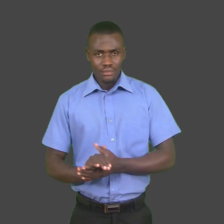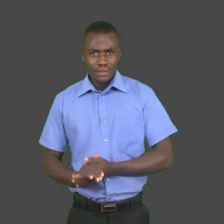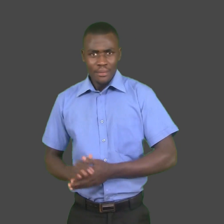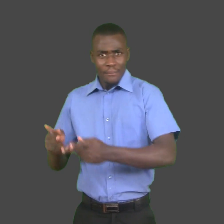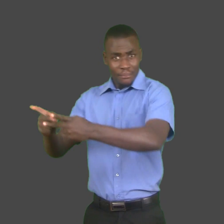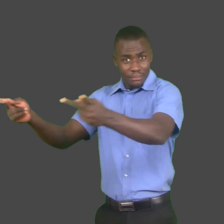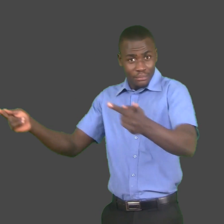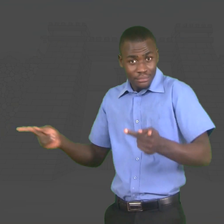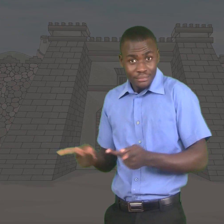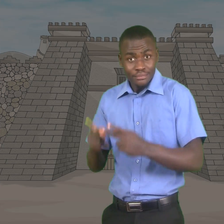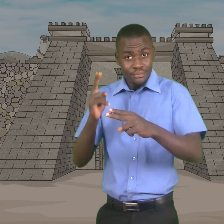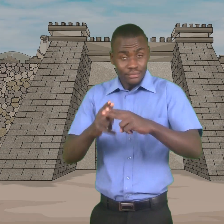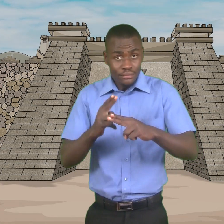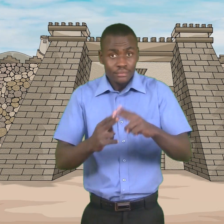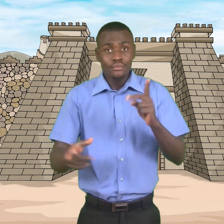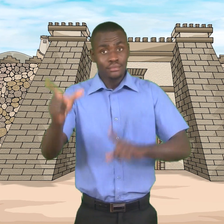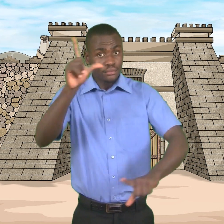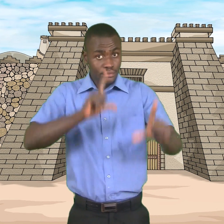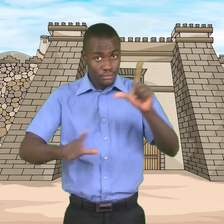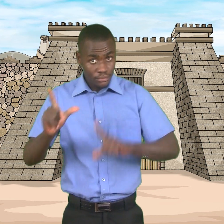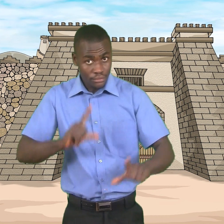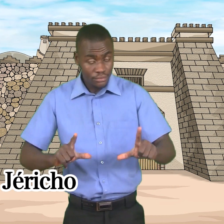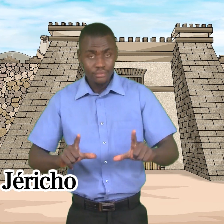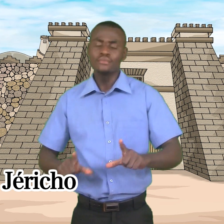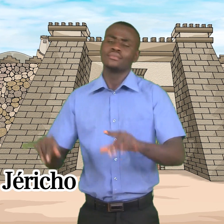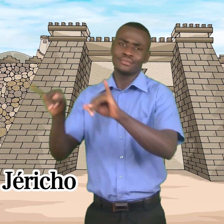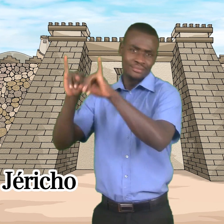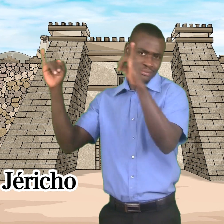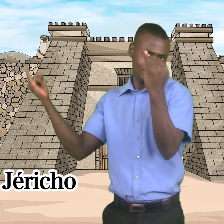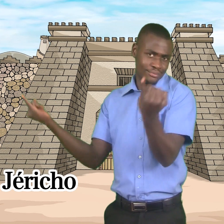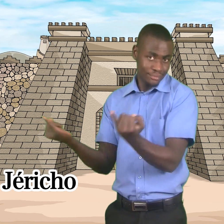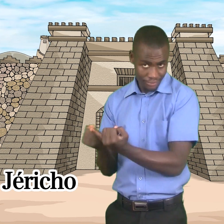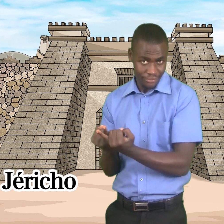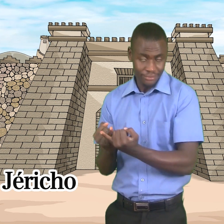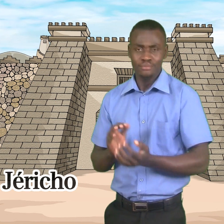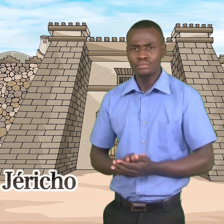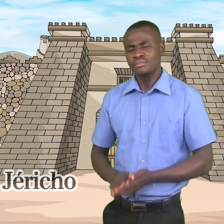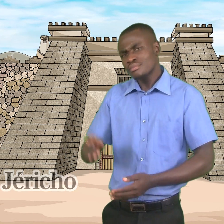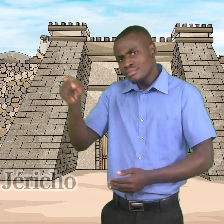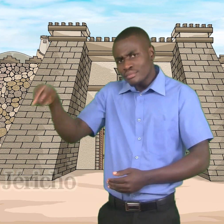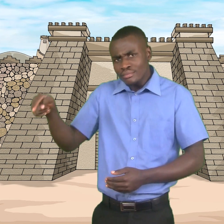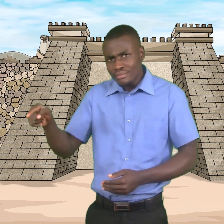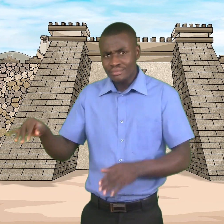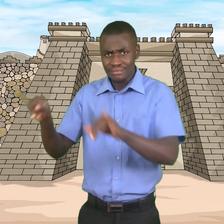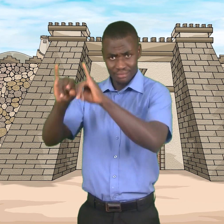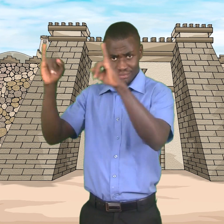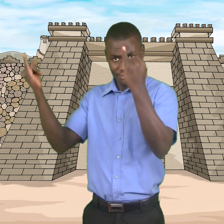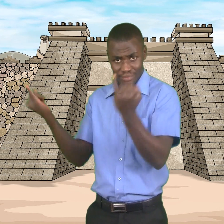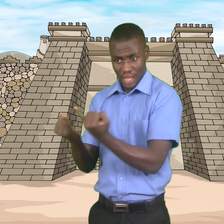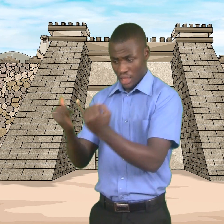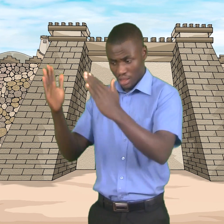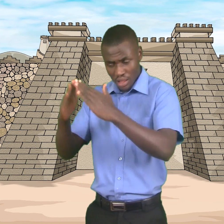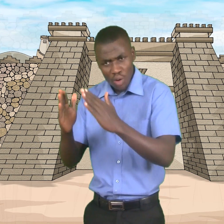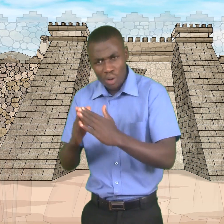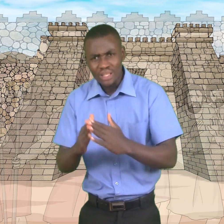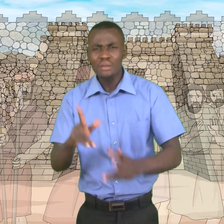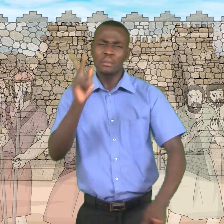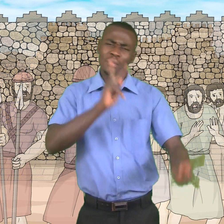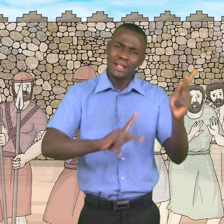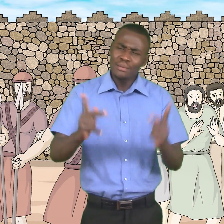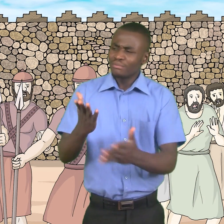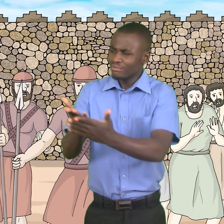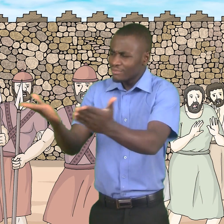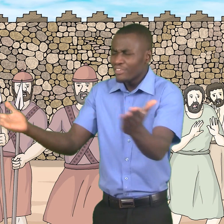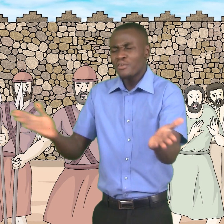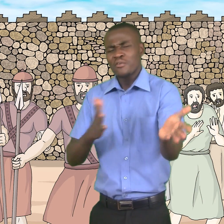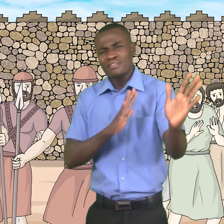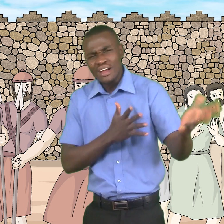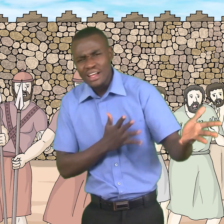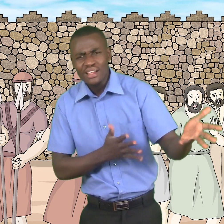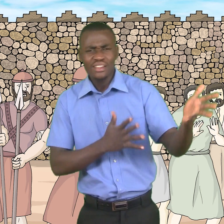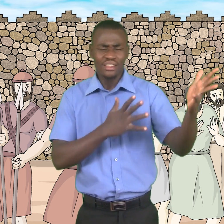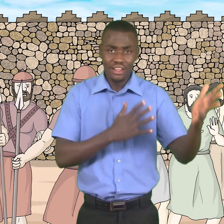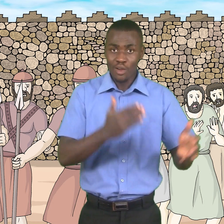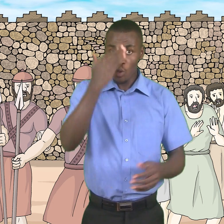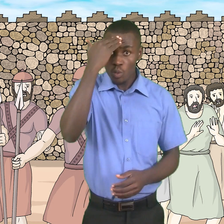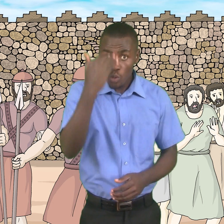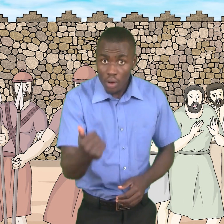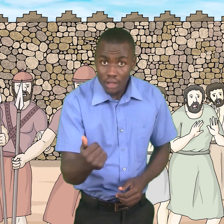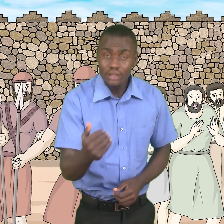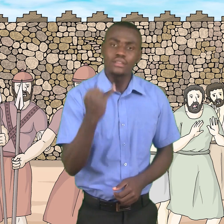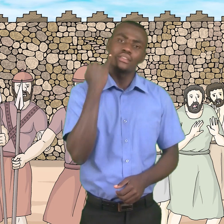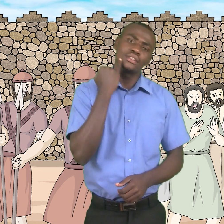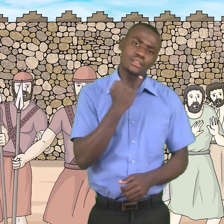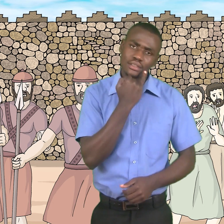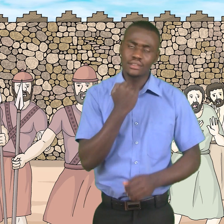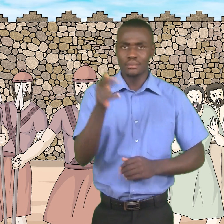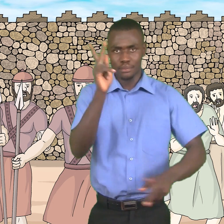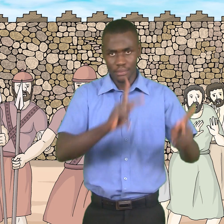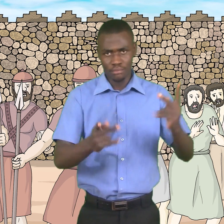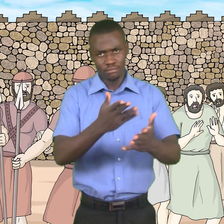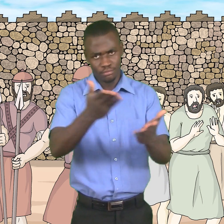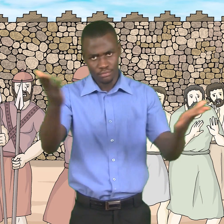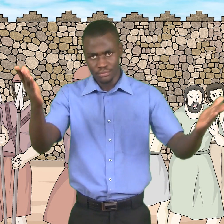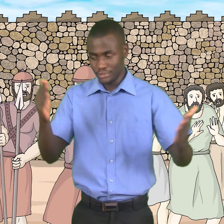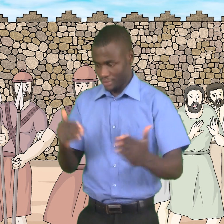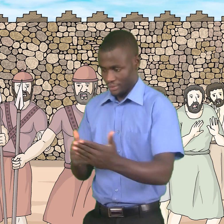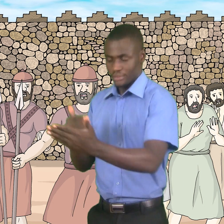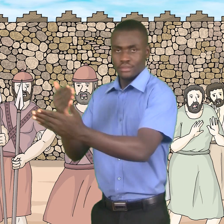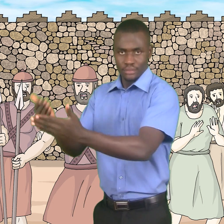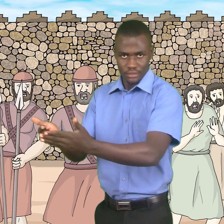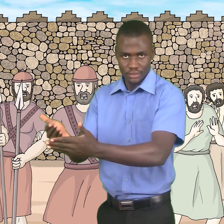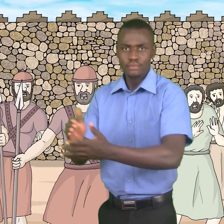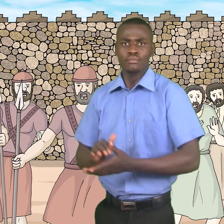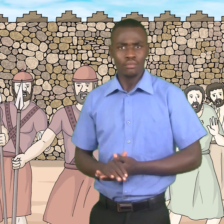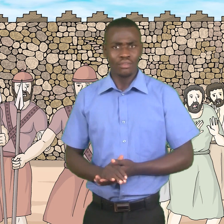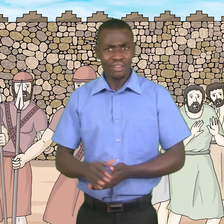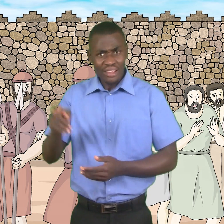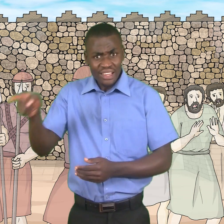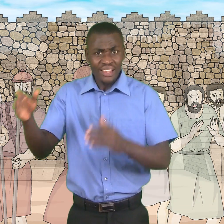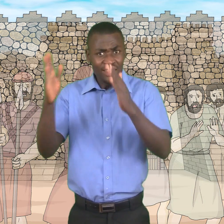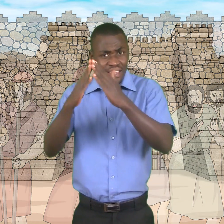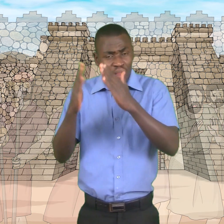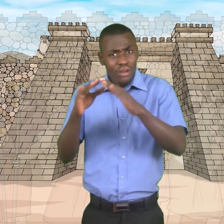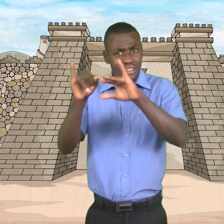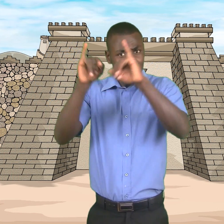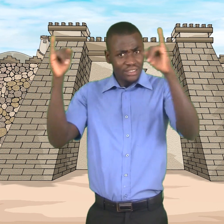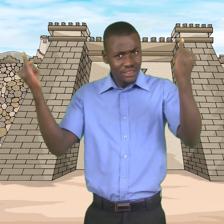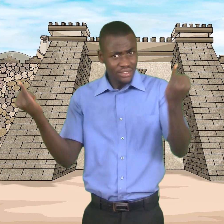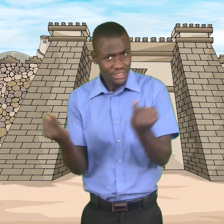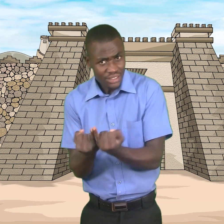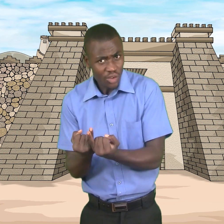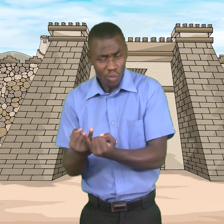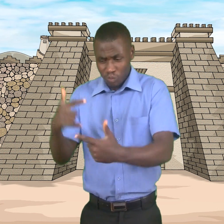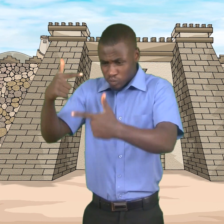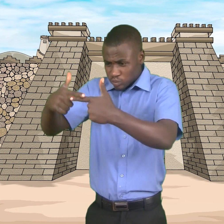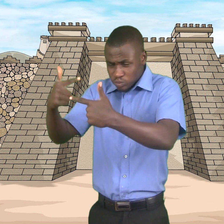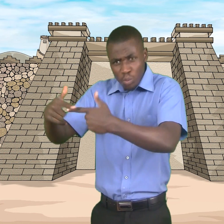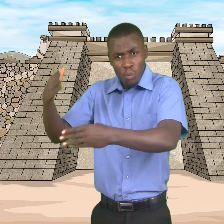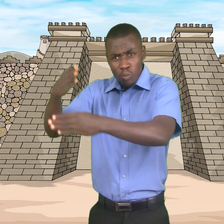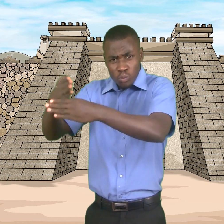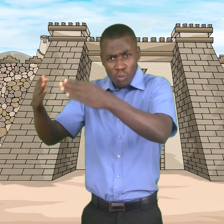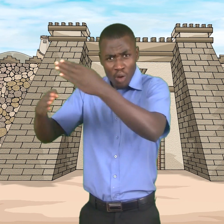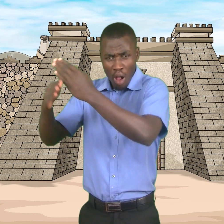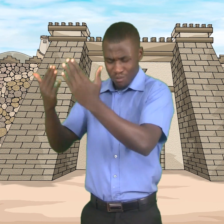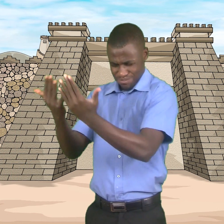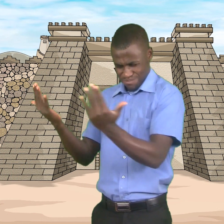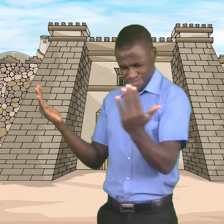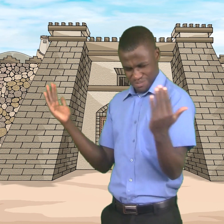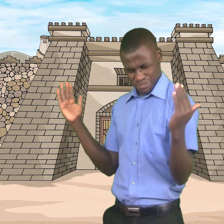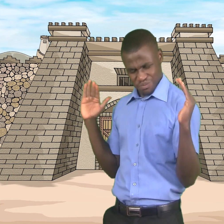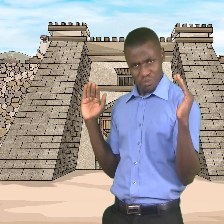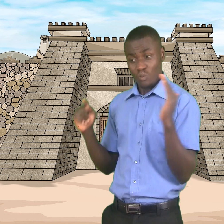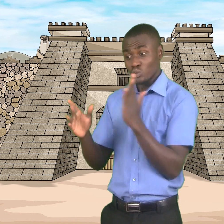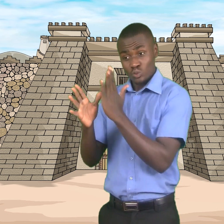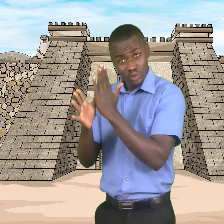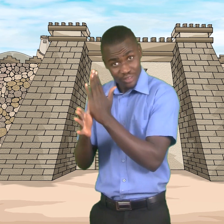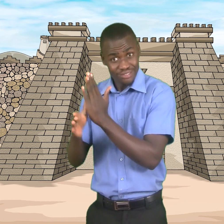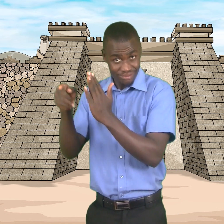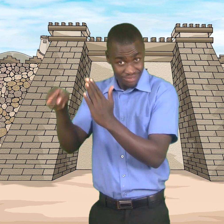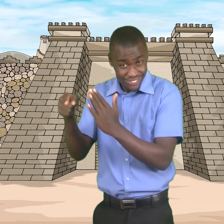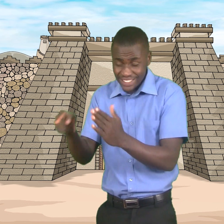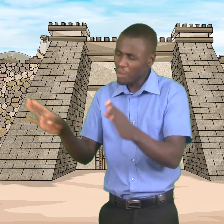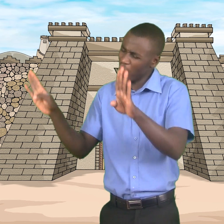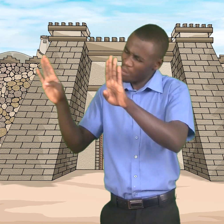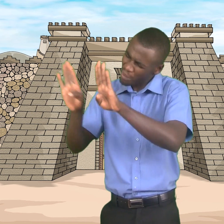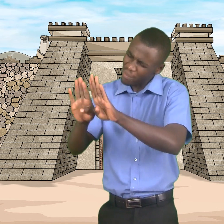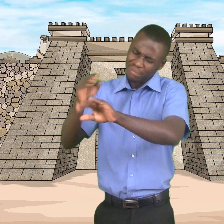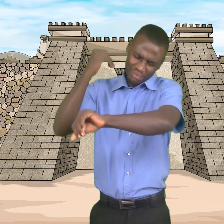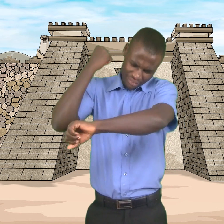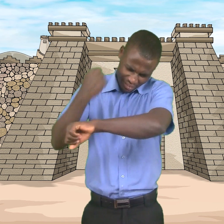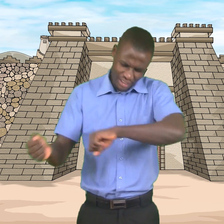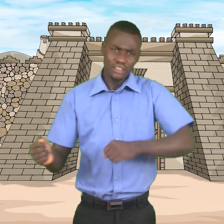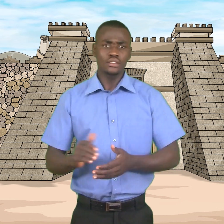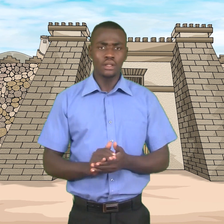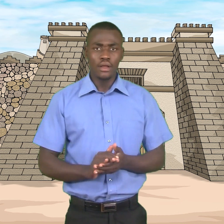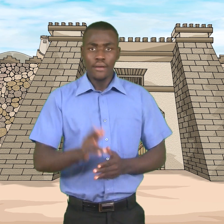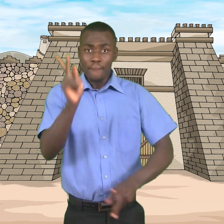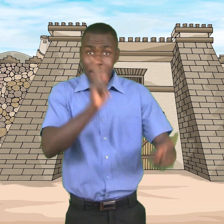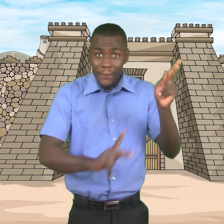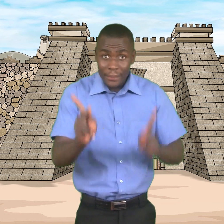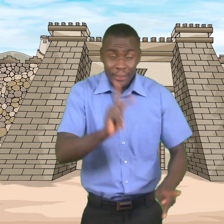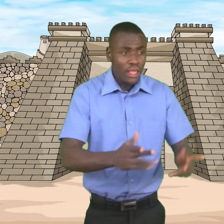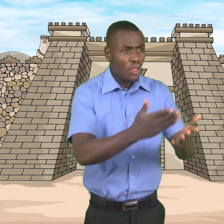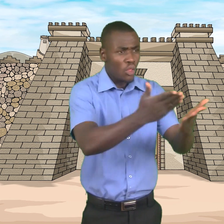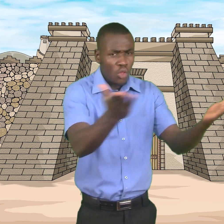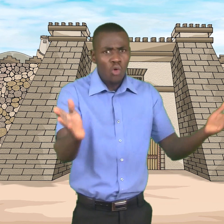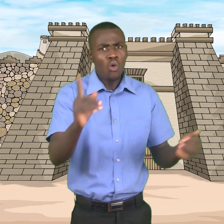Now Jericho was tightly shut up because of the Israelites.